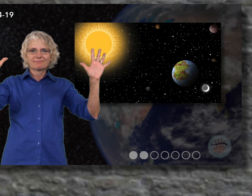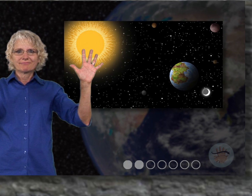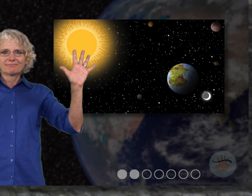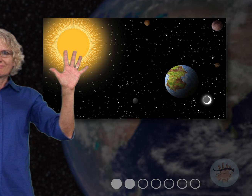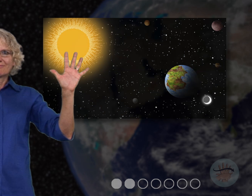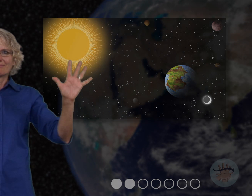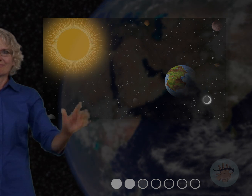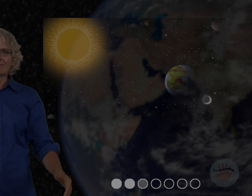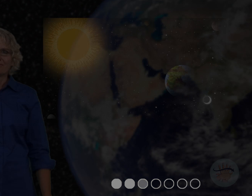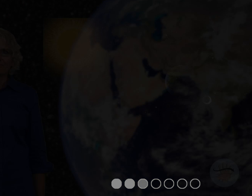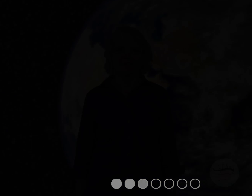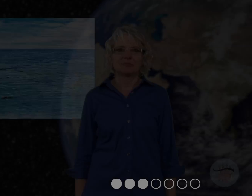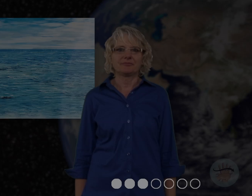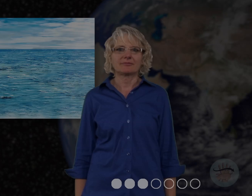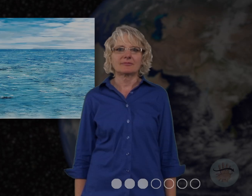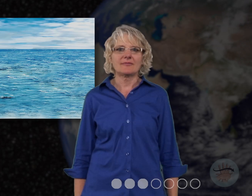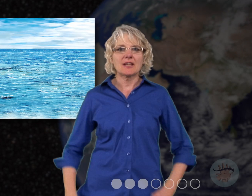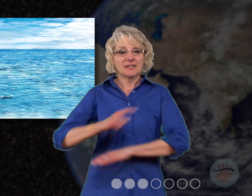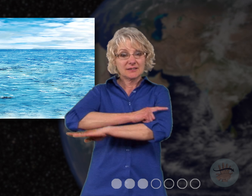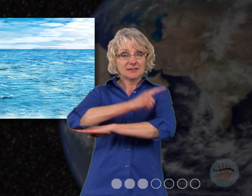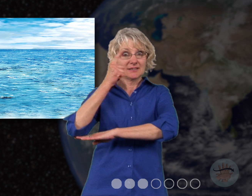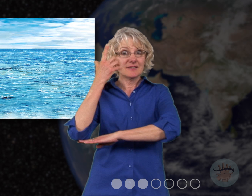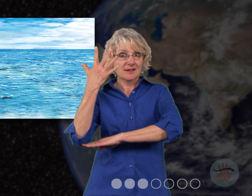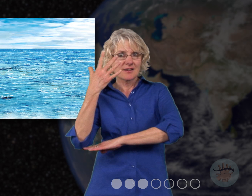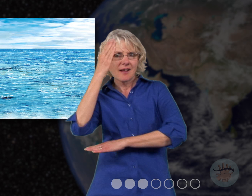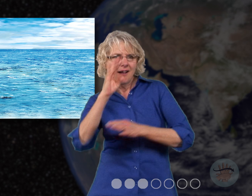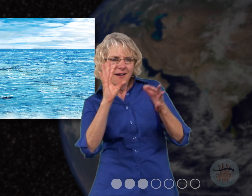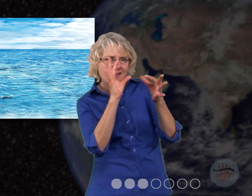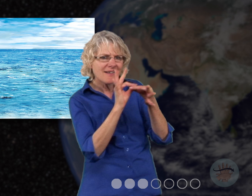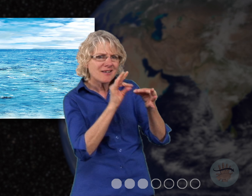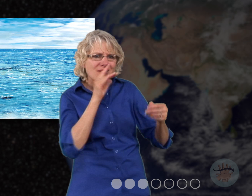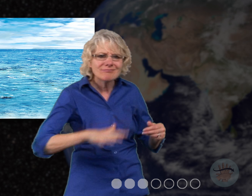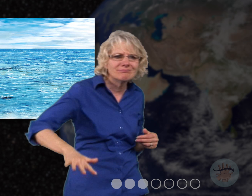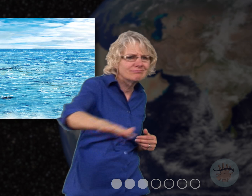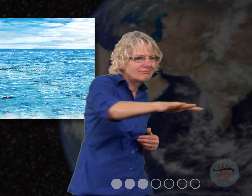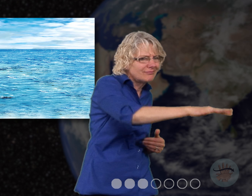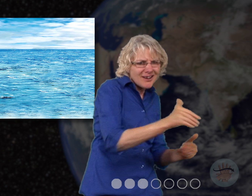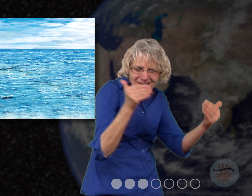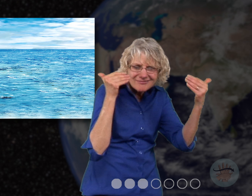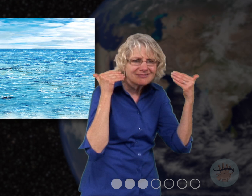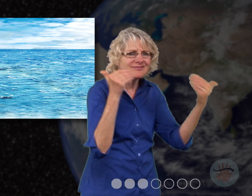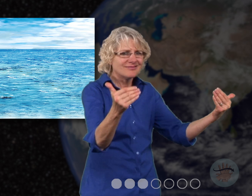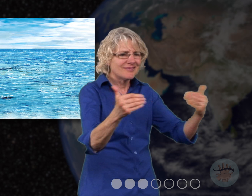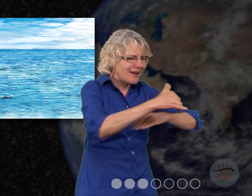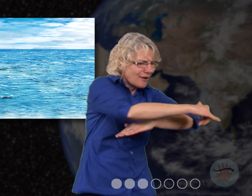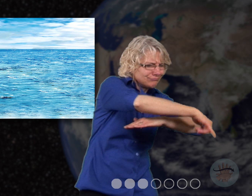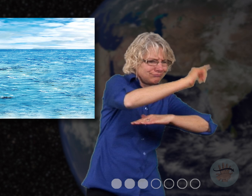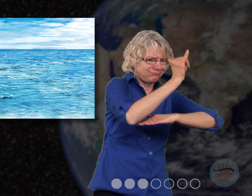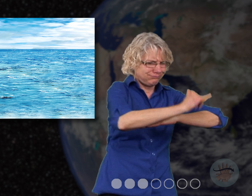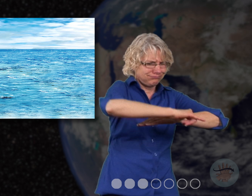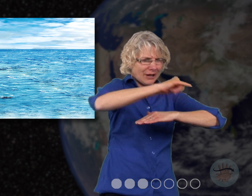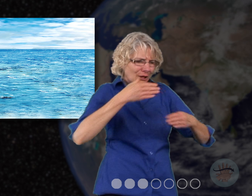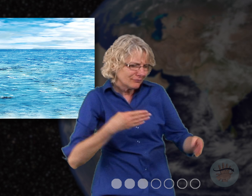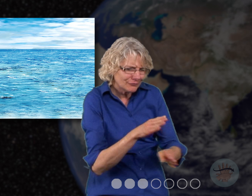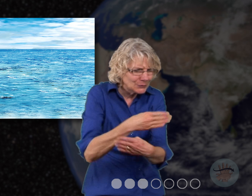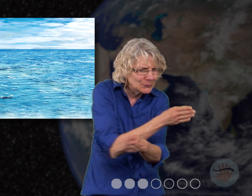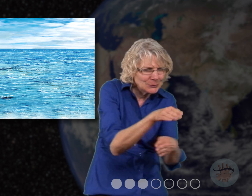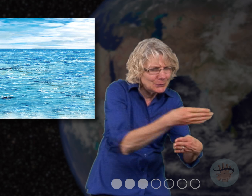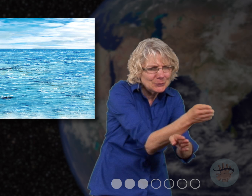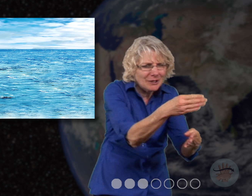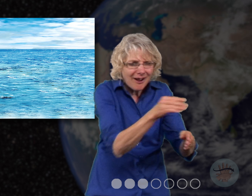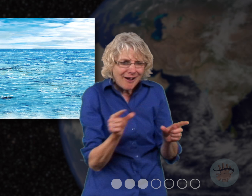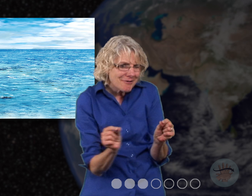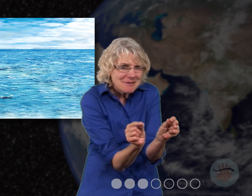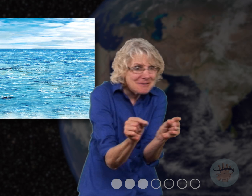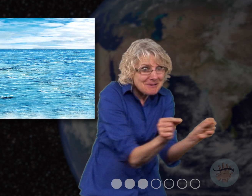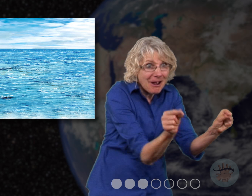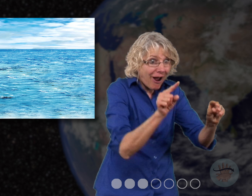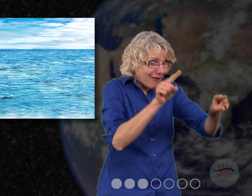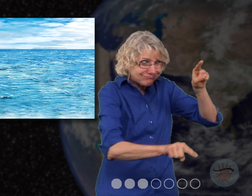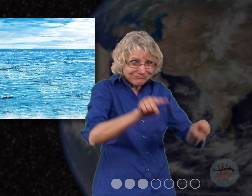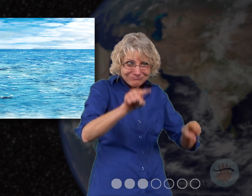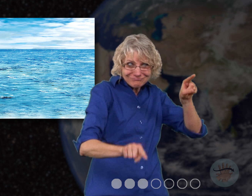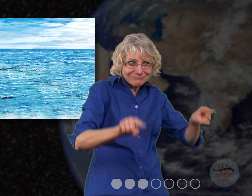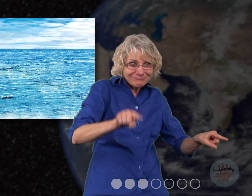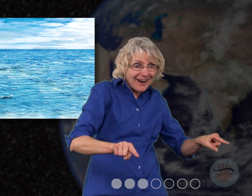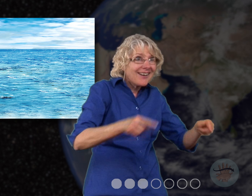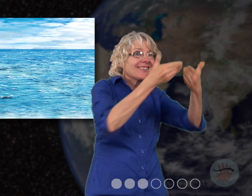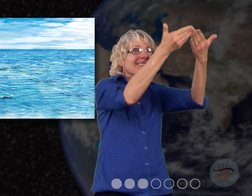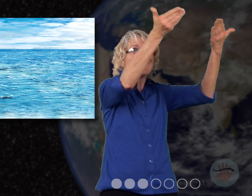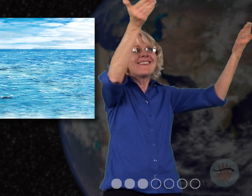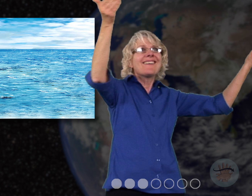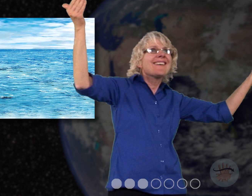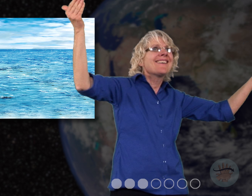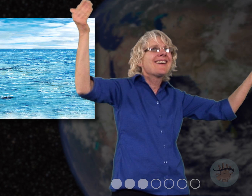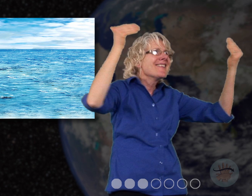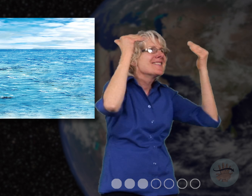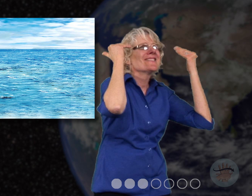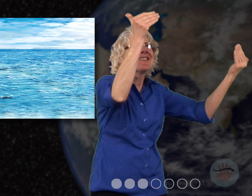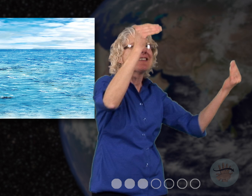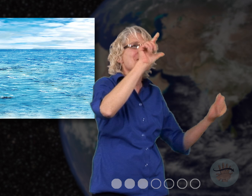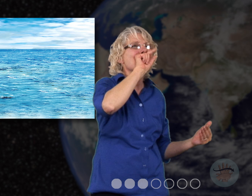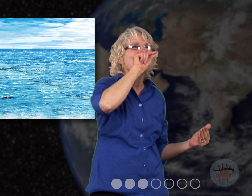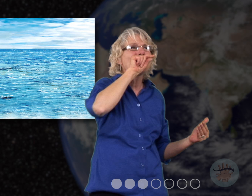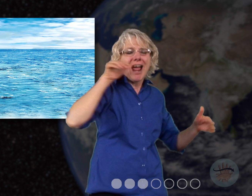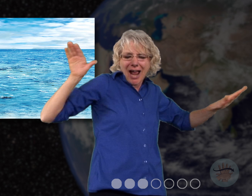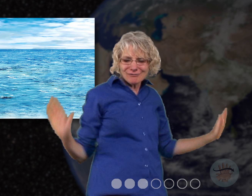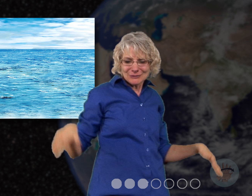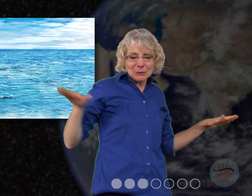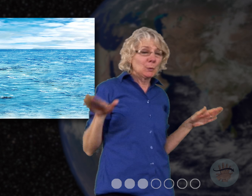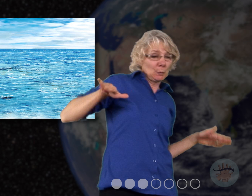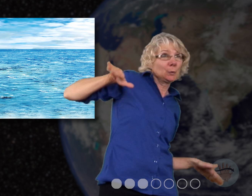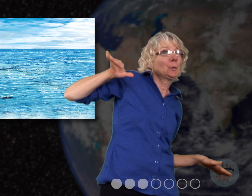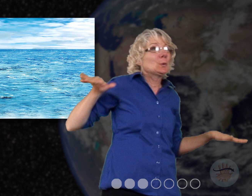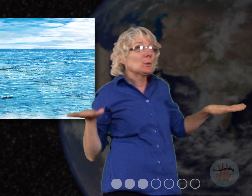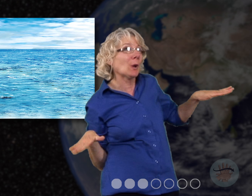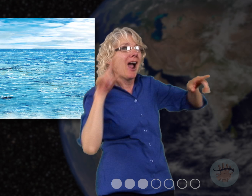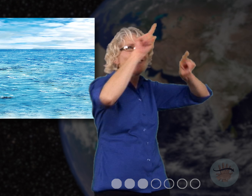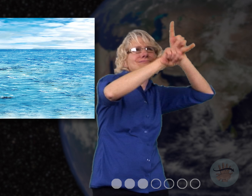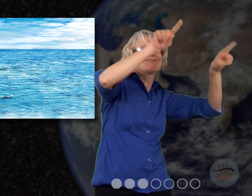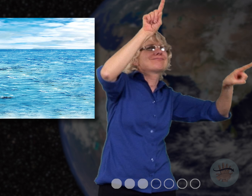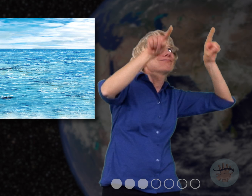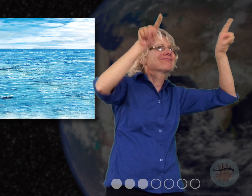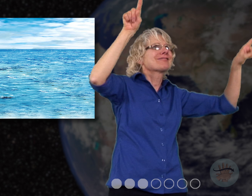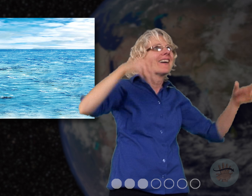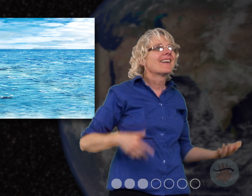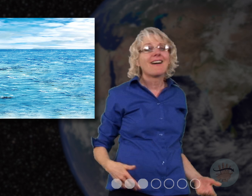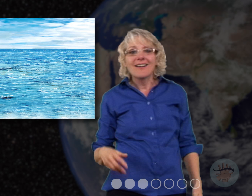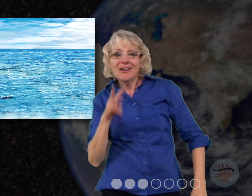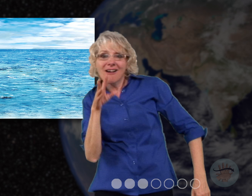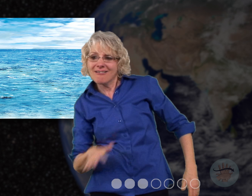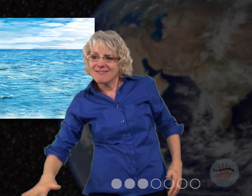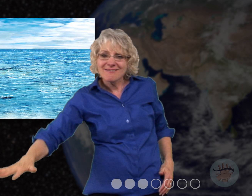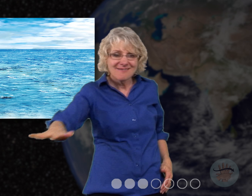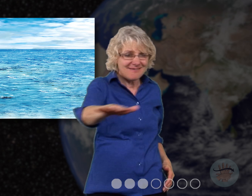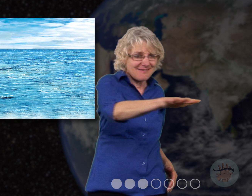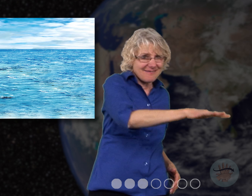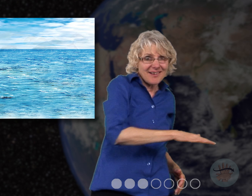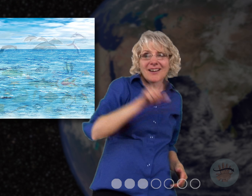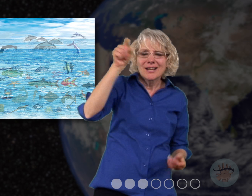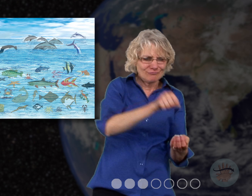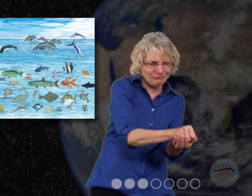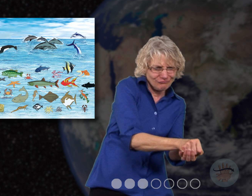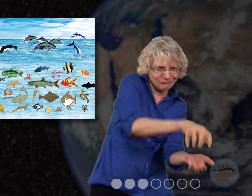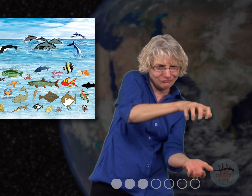And God said, “Let the waters teem with living creatures, and let birds fly above the earth in the open expanse of the sky.”